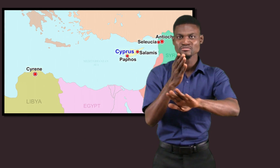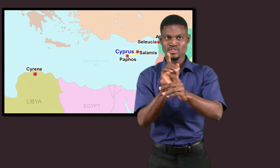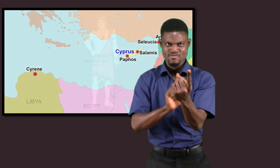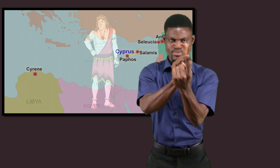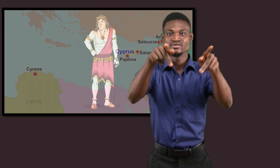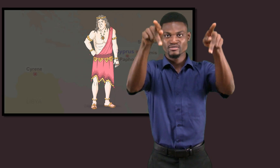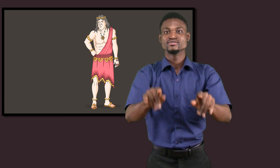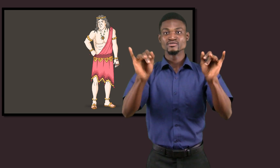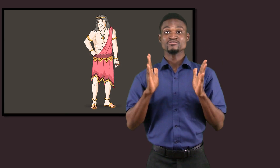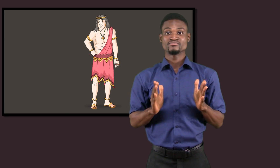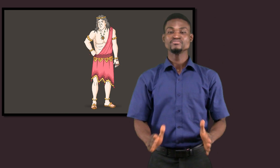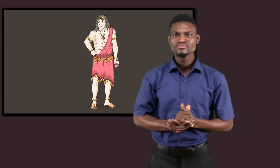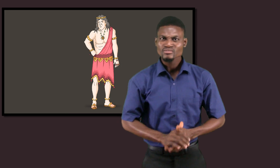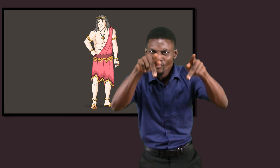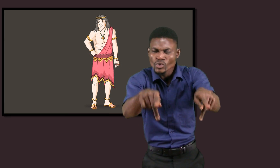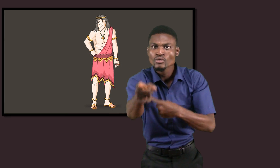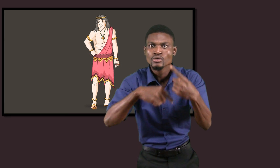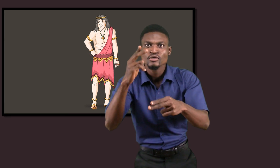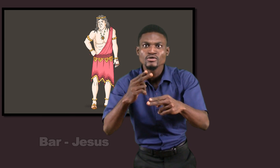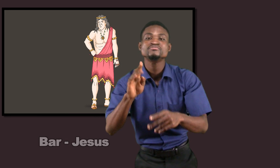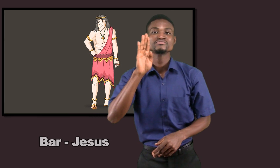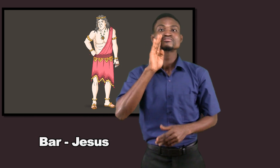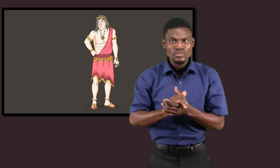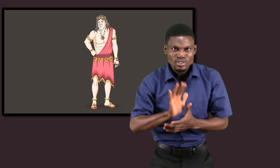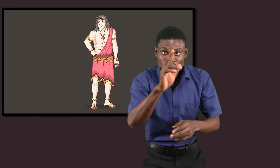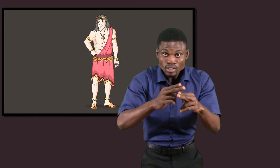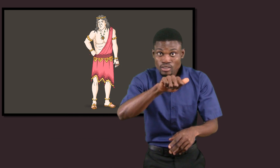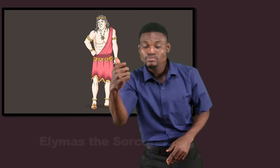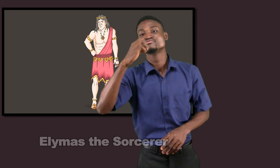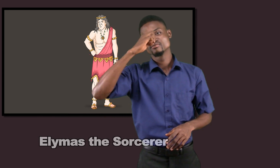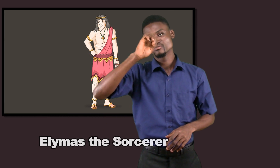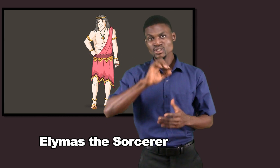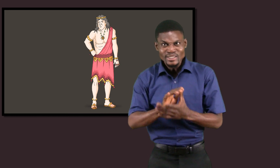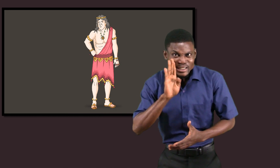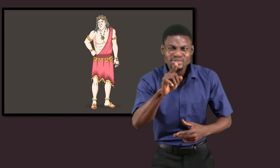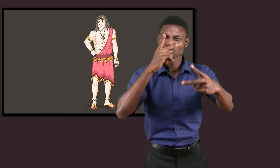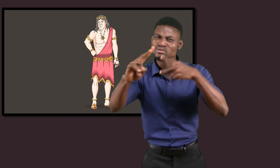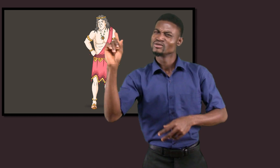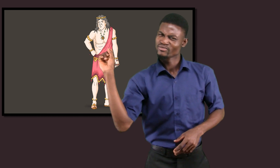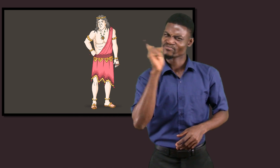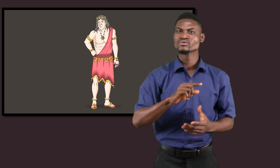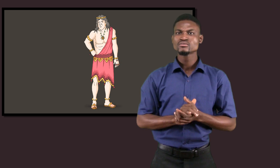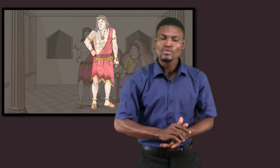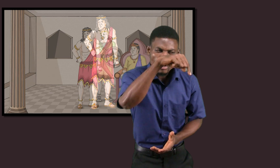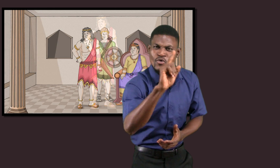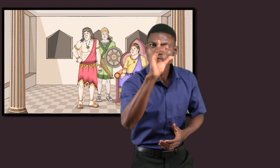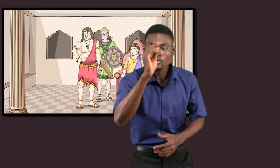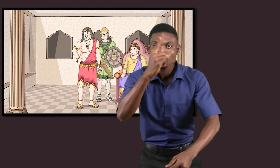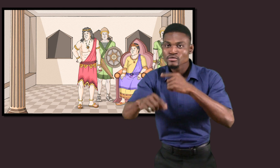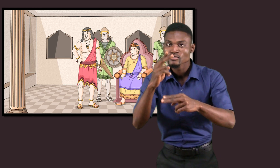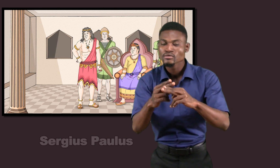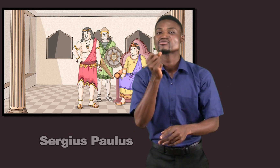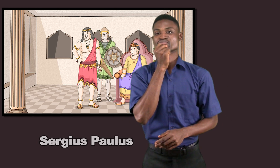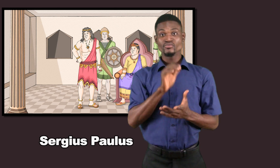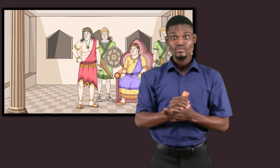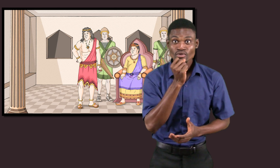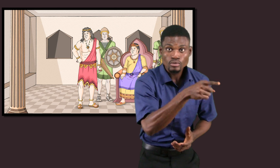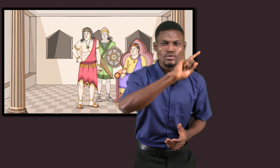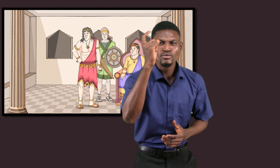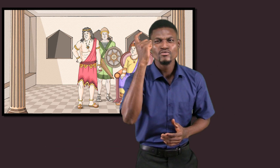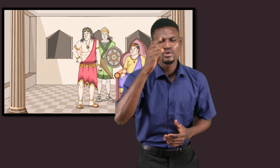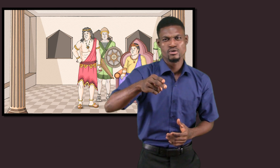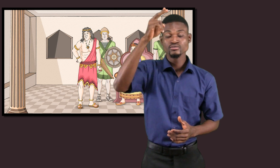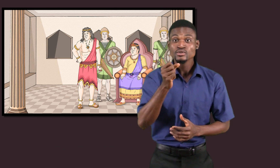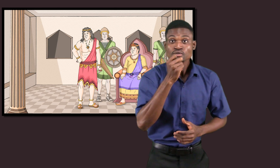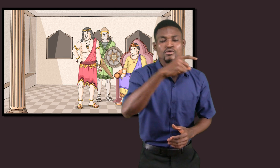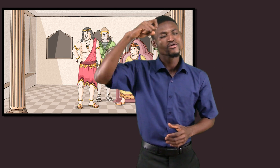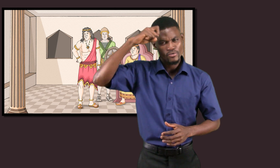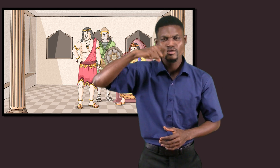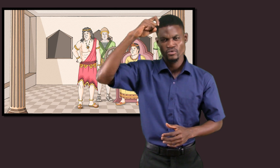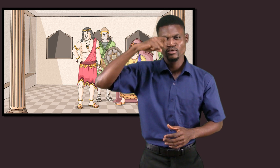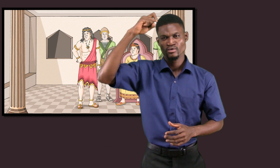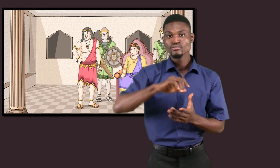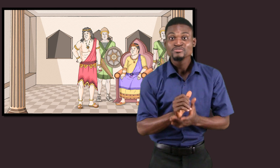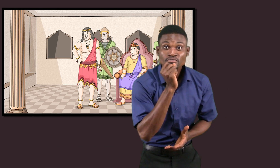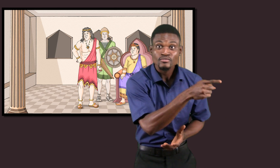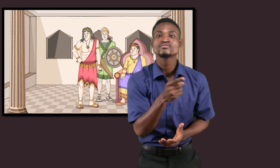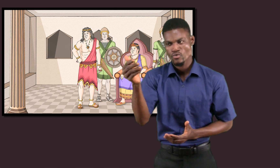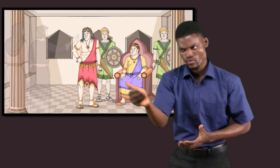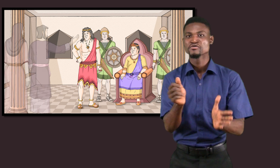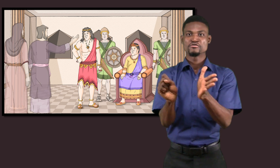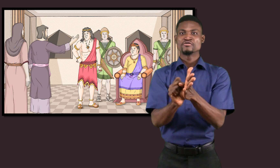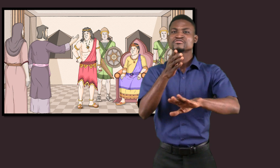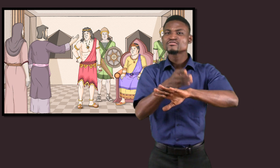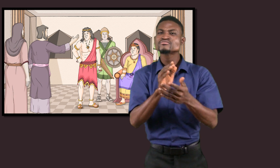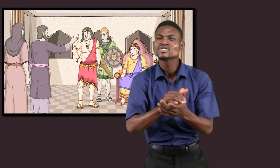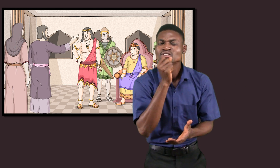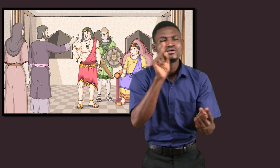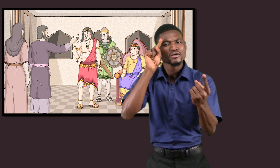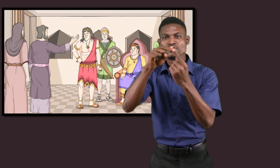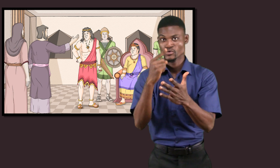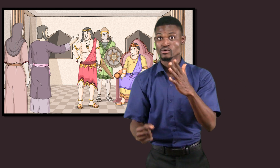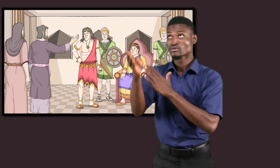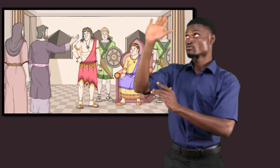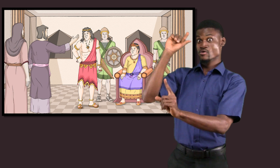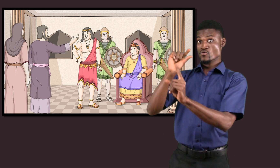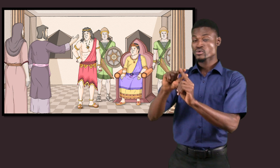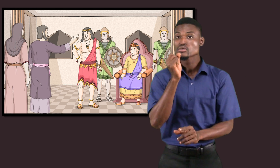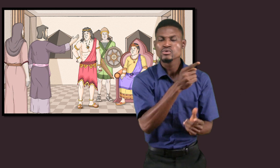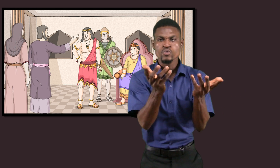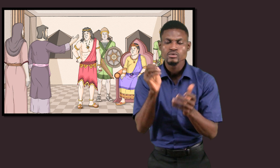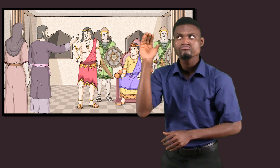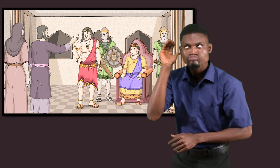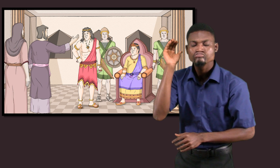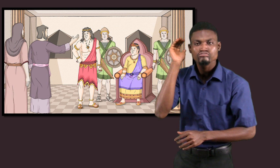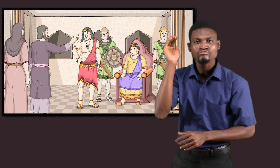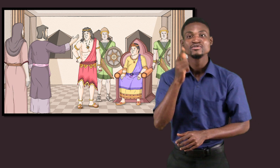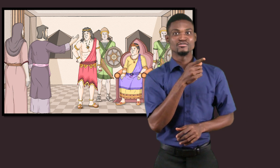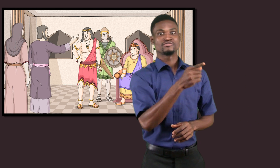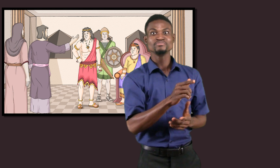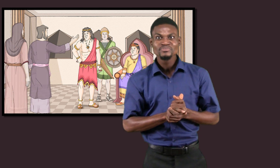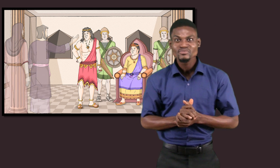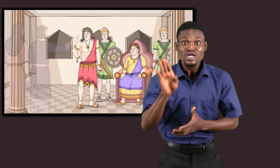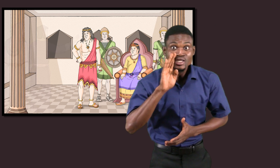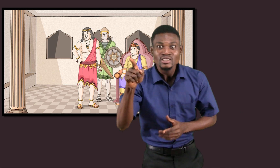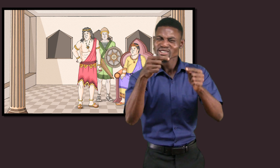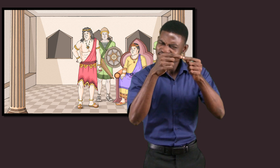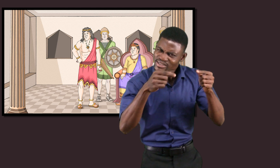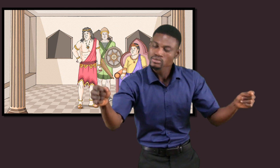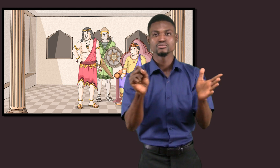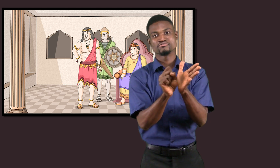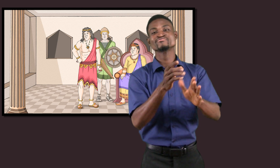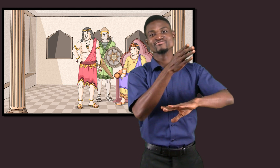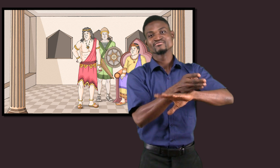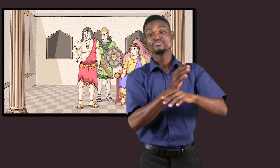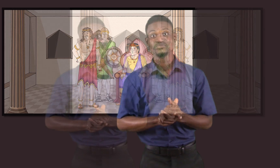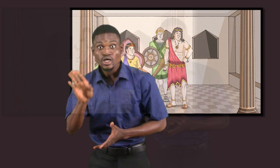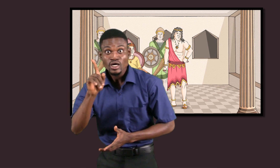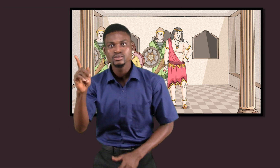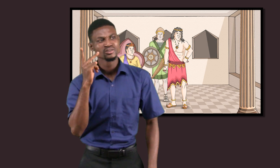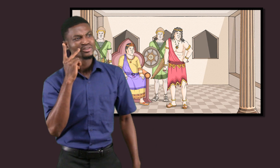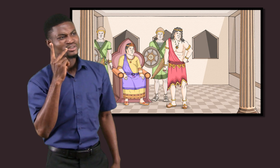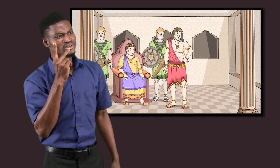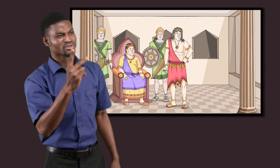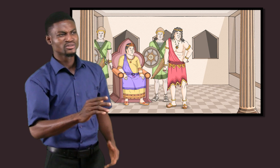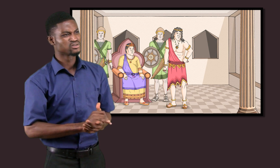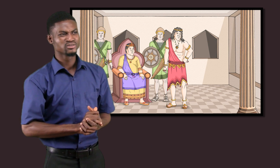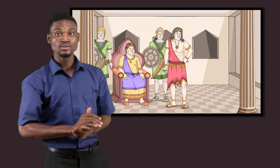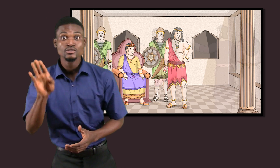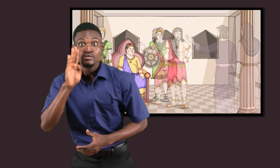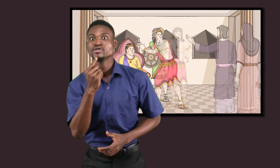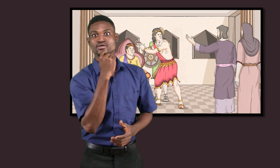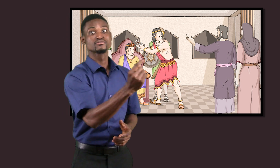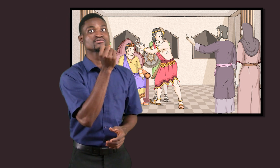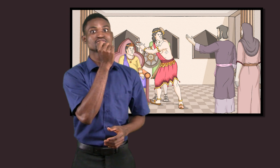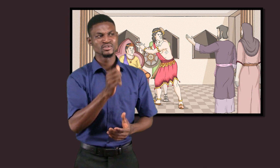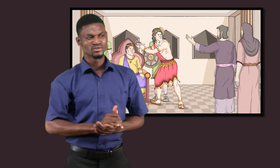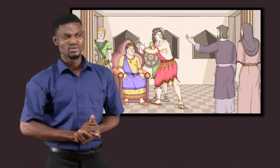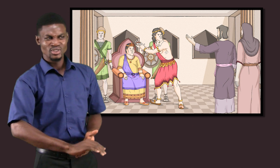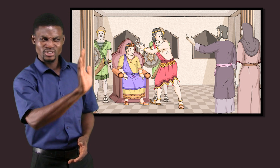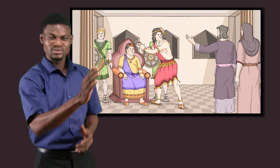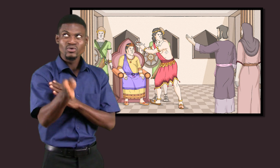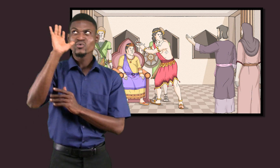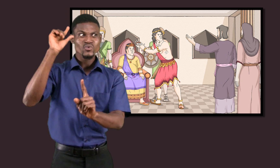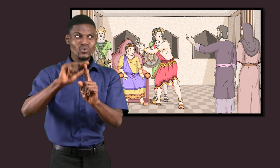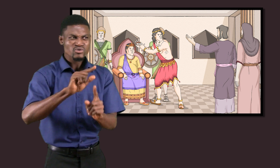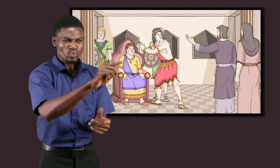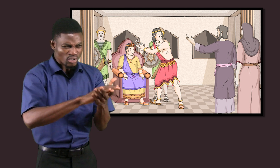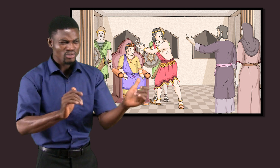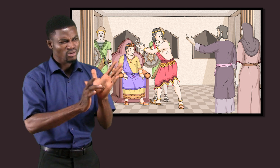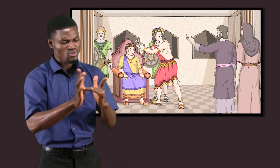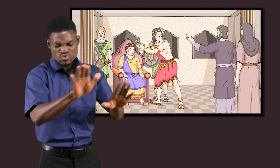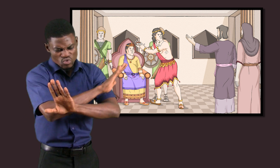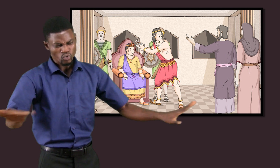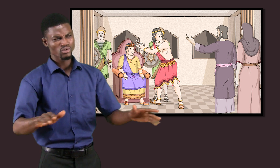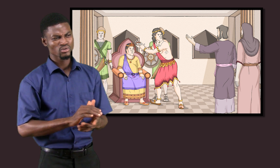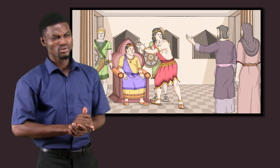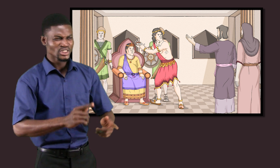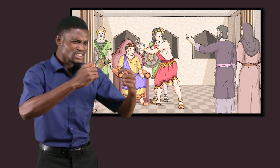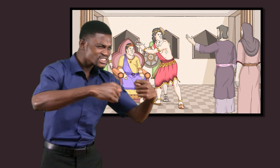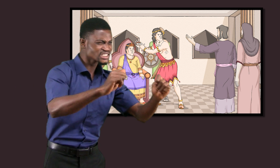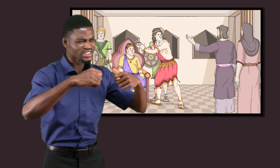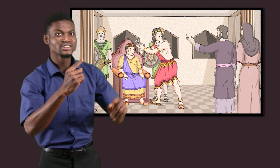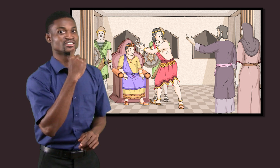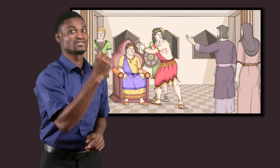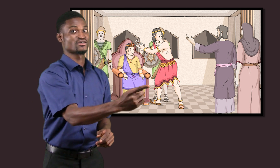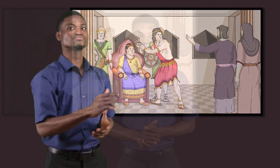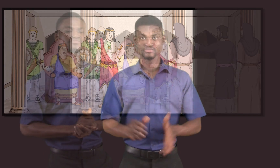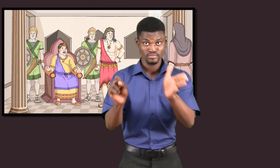The proconsul, a man of intelligence, summoned Barnabas and Saul because he wanted to hear the word of God. But Elymas the sorcerer (for that is what his name means) opposed them and tried to turn the proconsul from the faith.